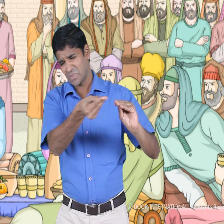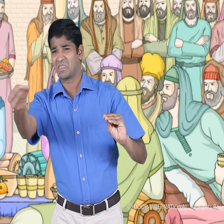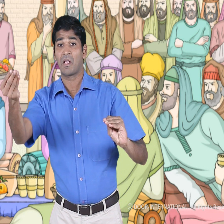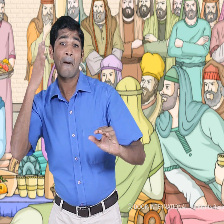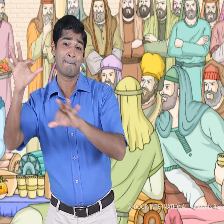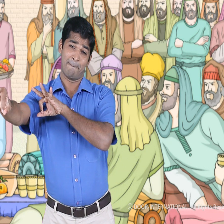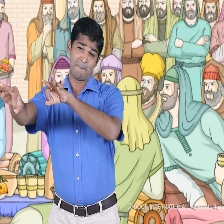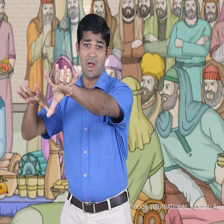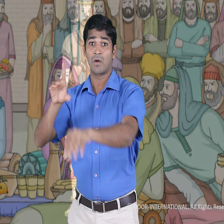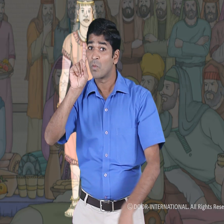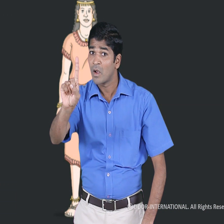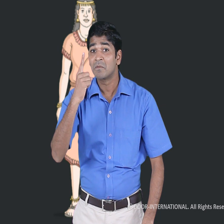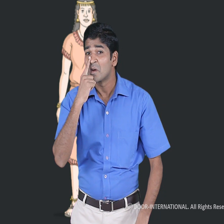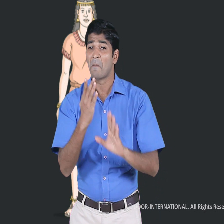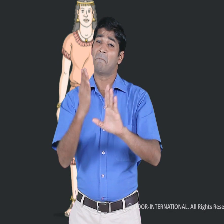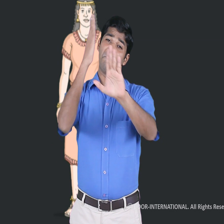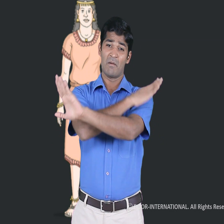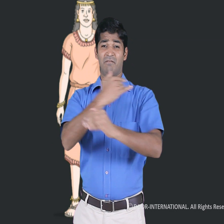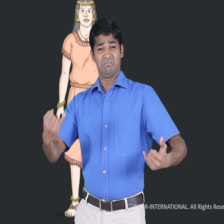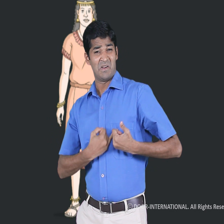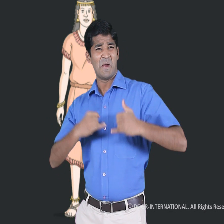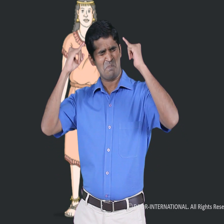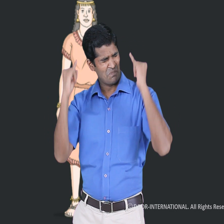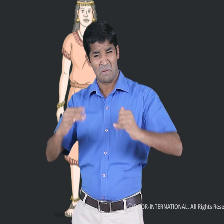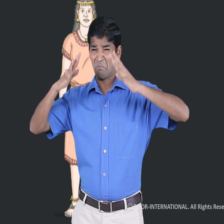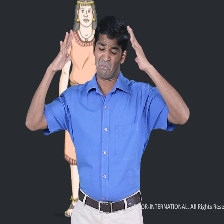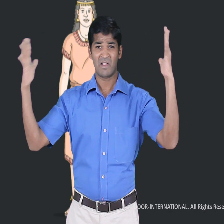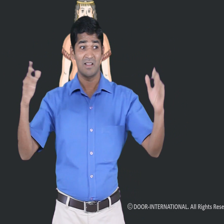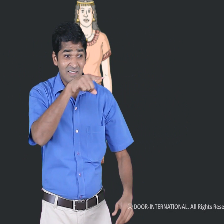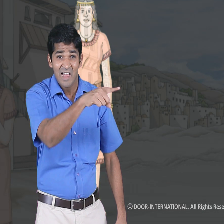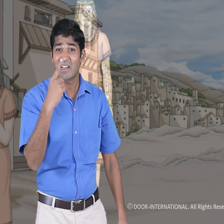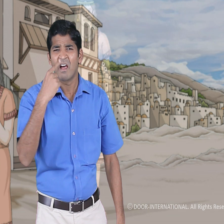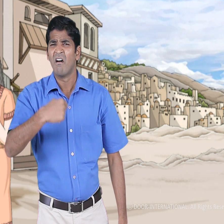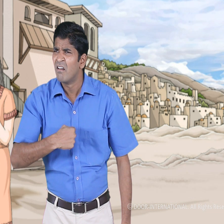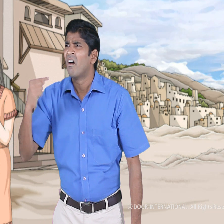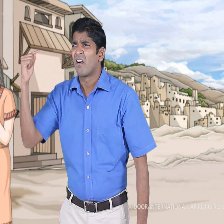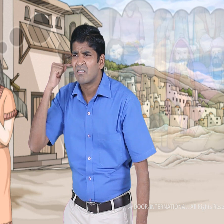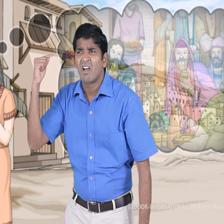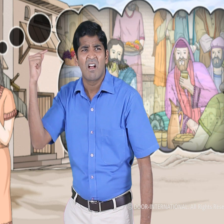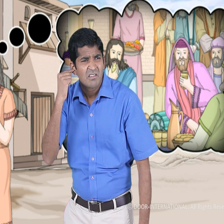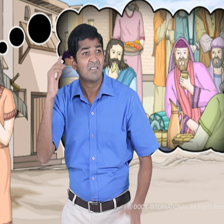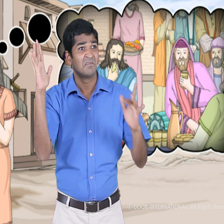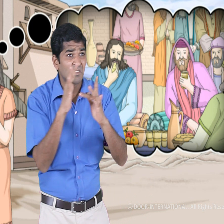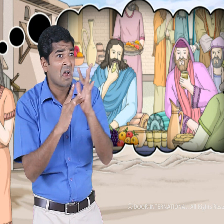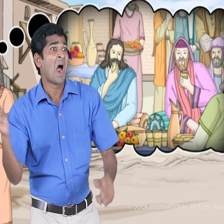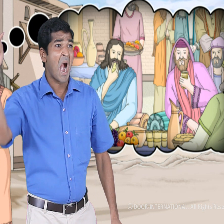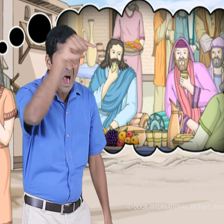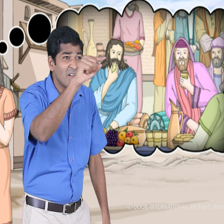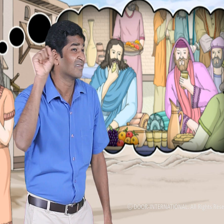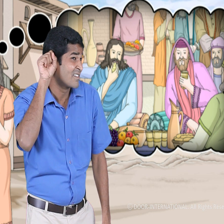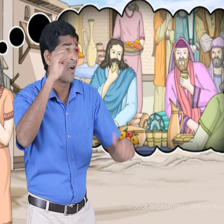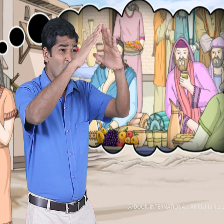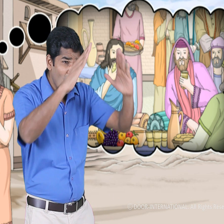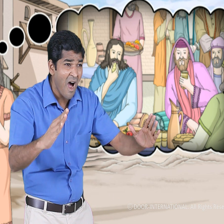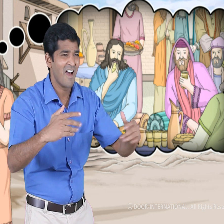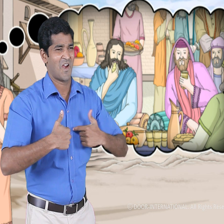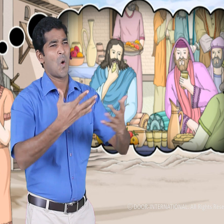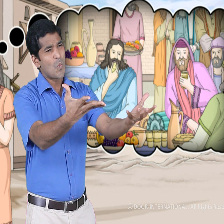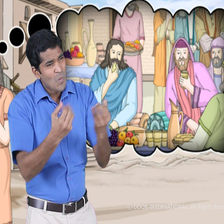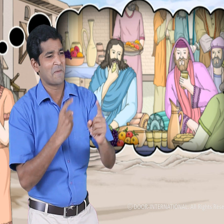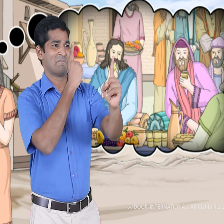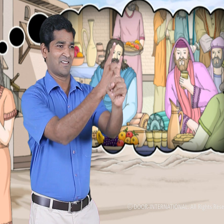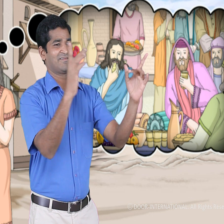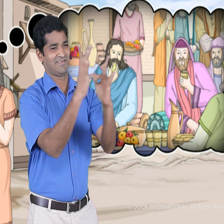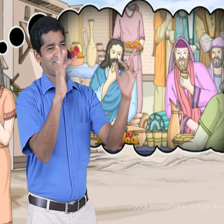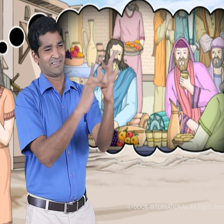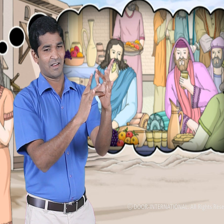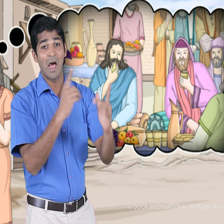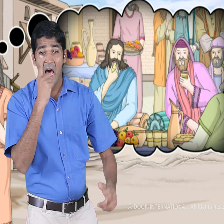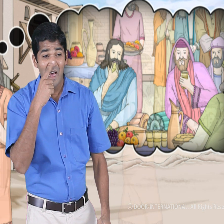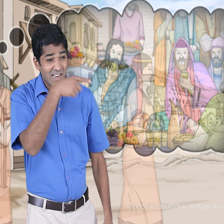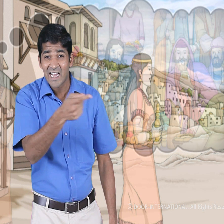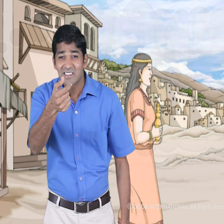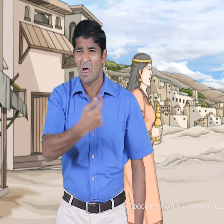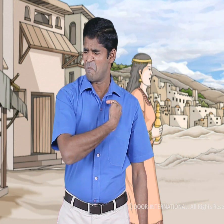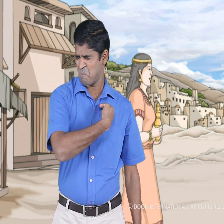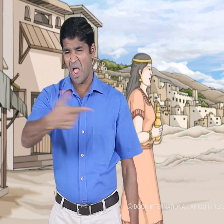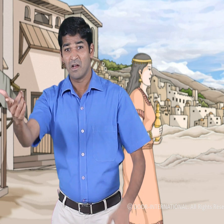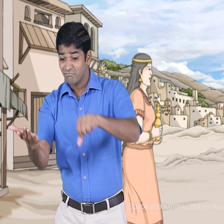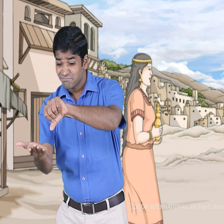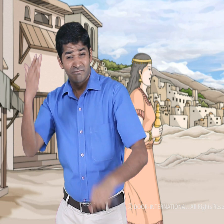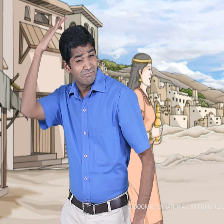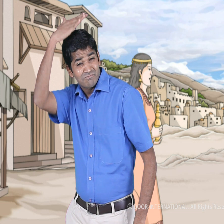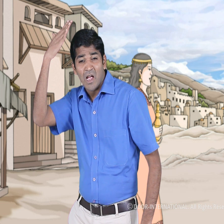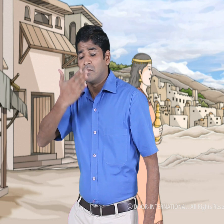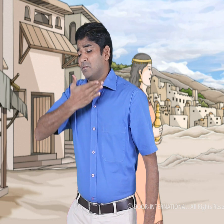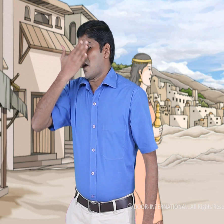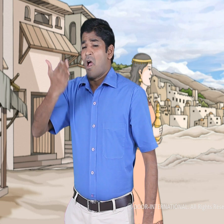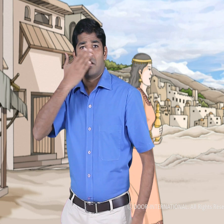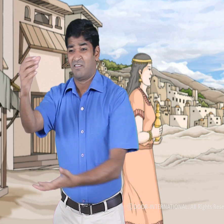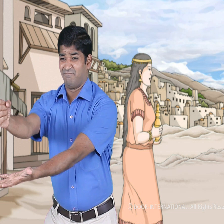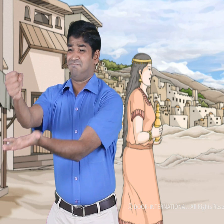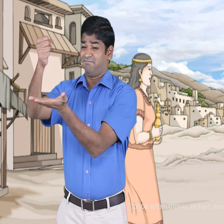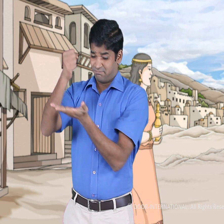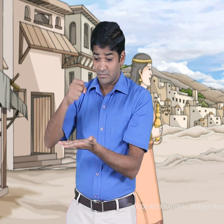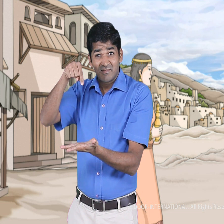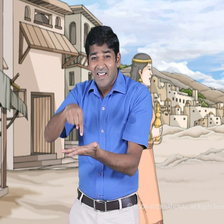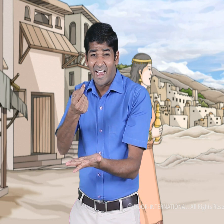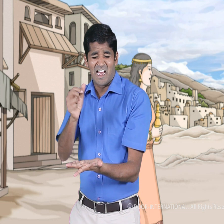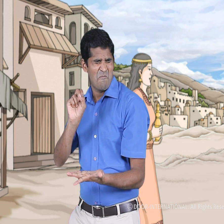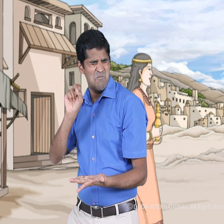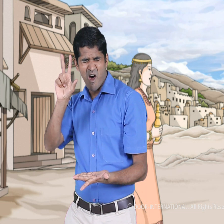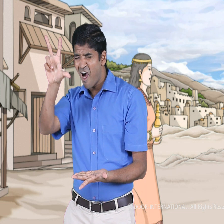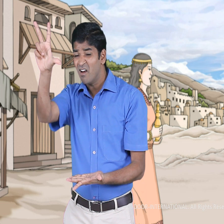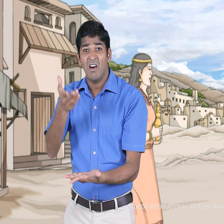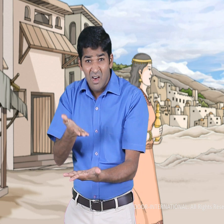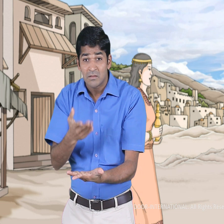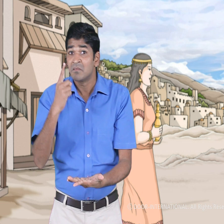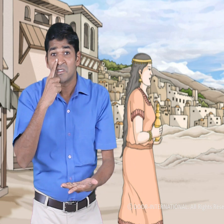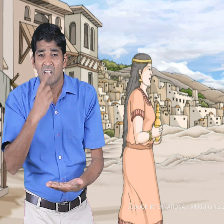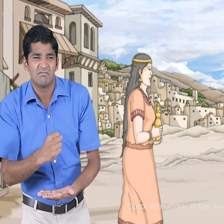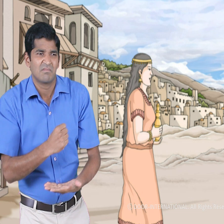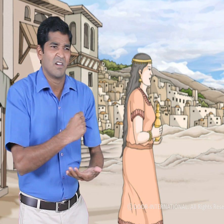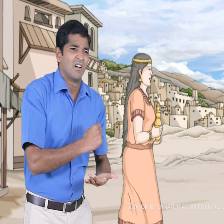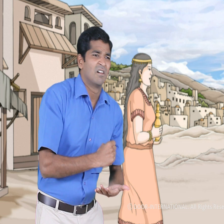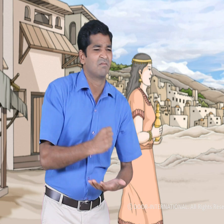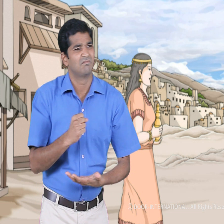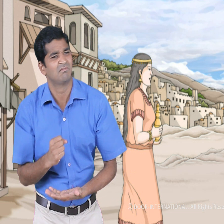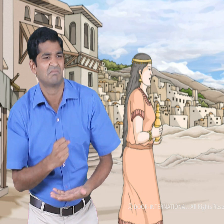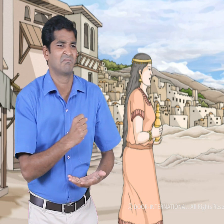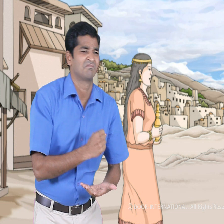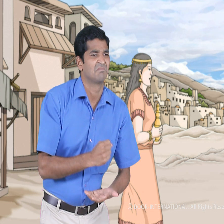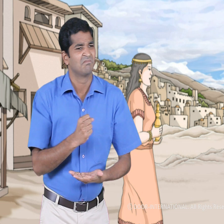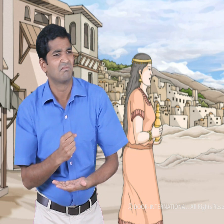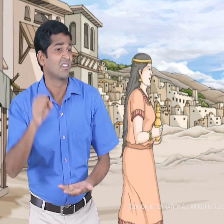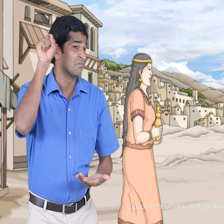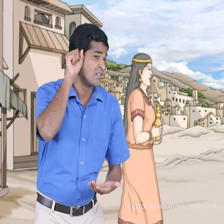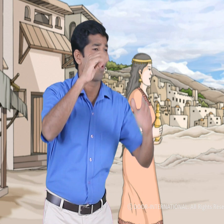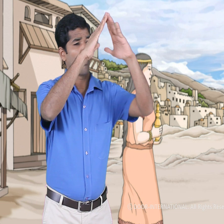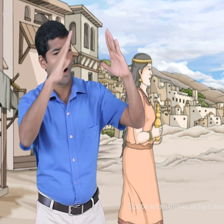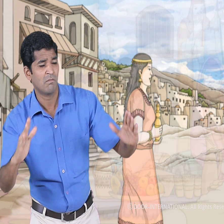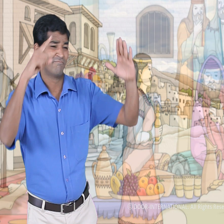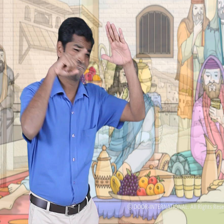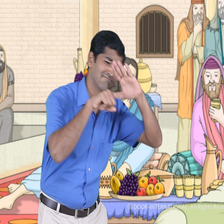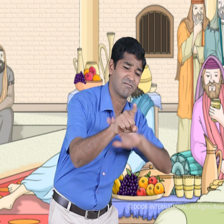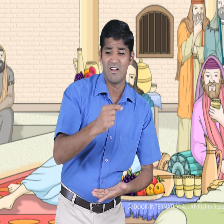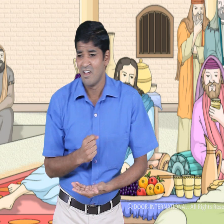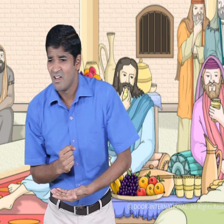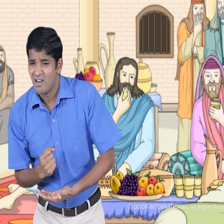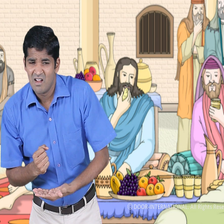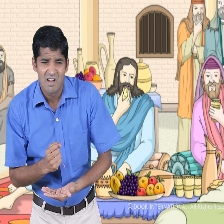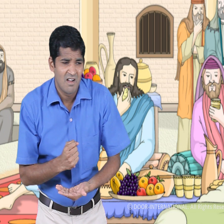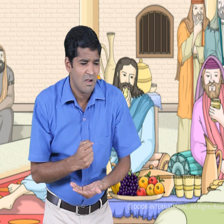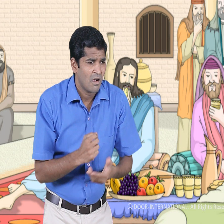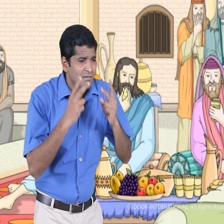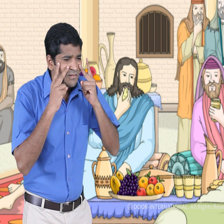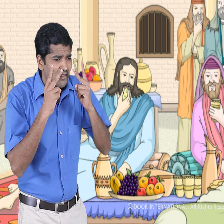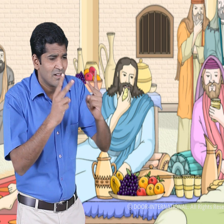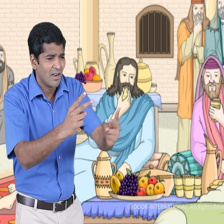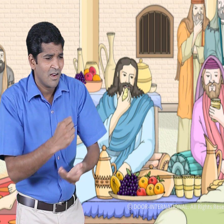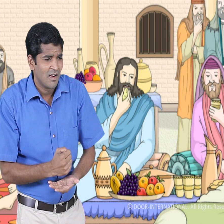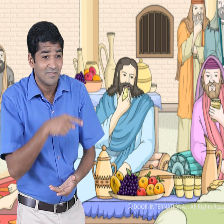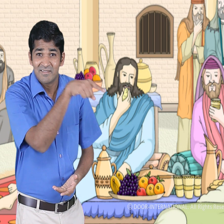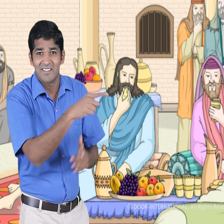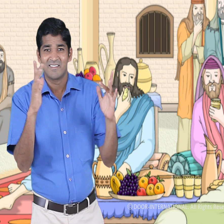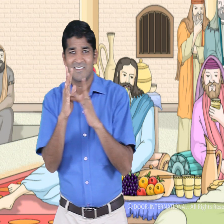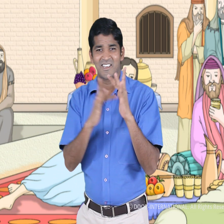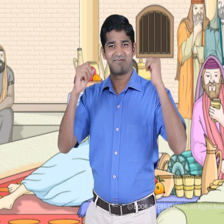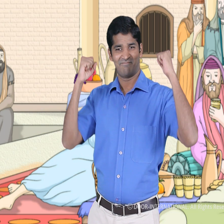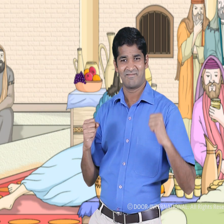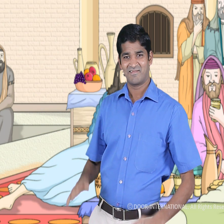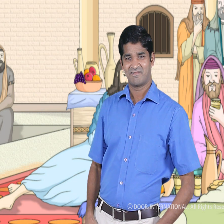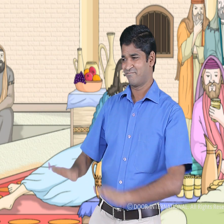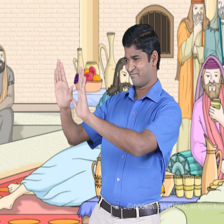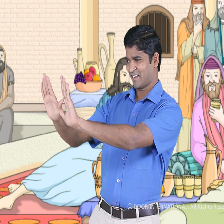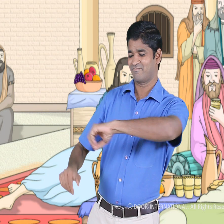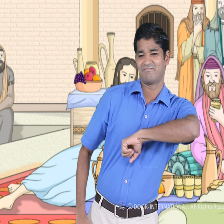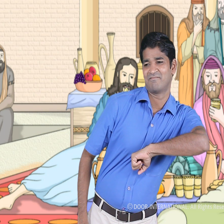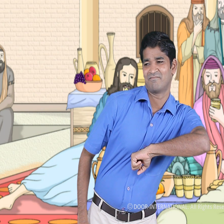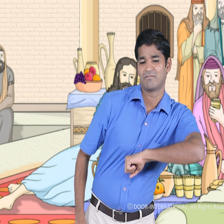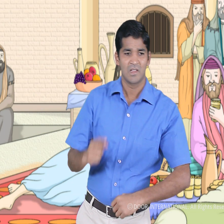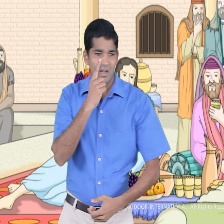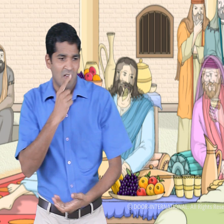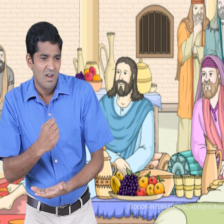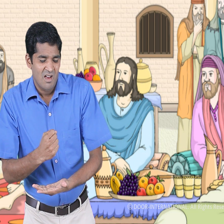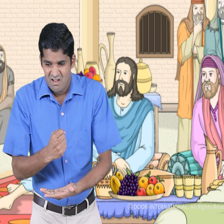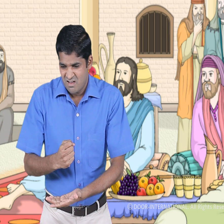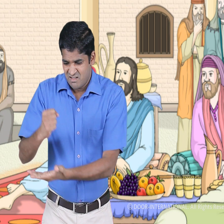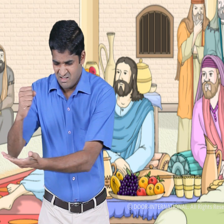When a sinful woman from that town learned that Jesus was dining there, she brought an alabaster jar of perfume.